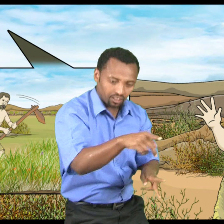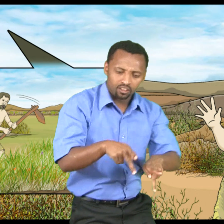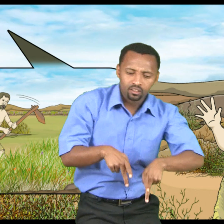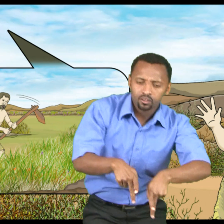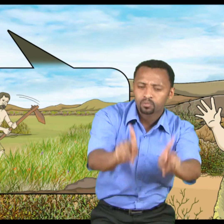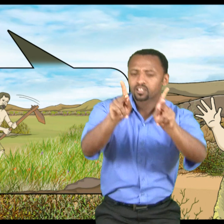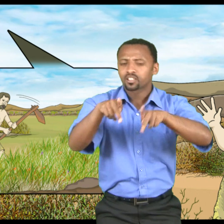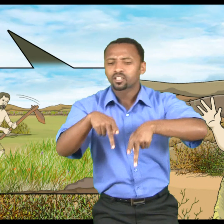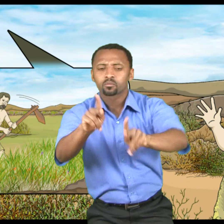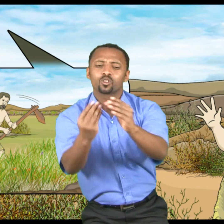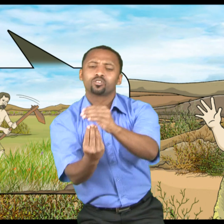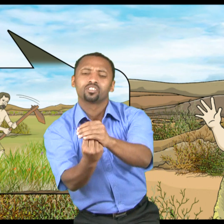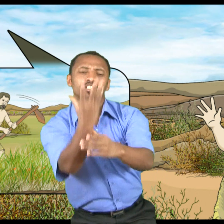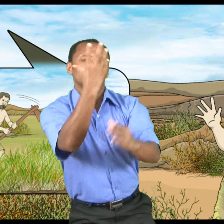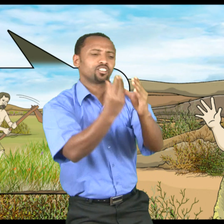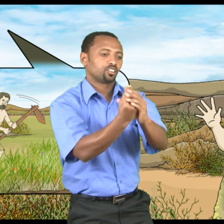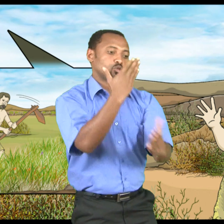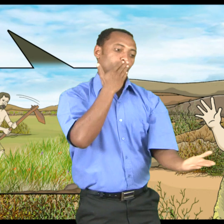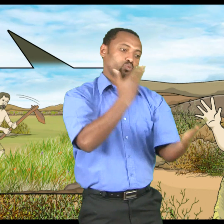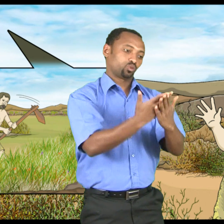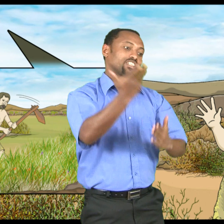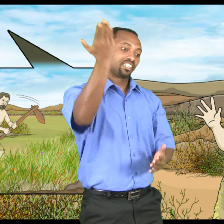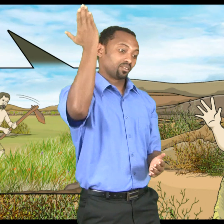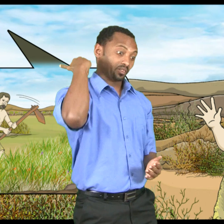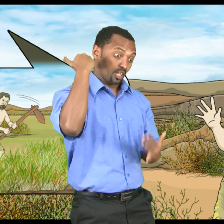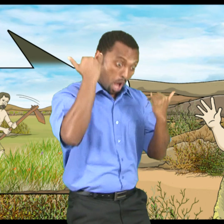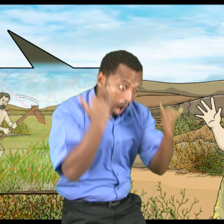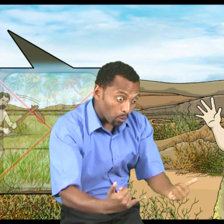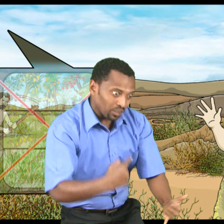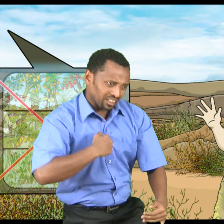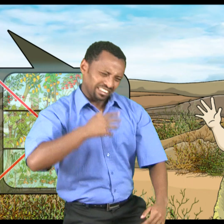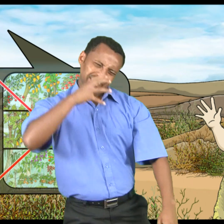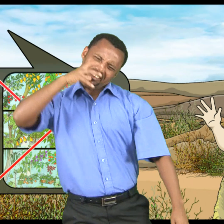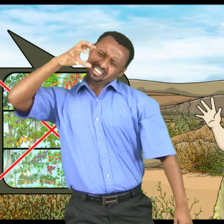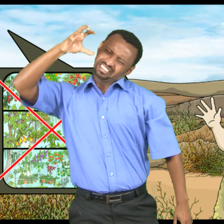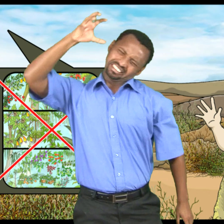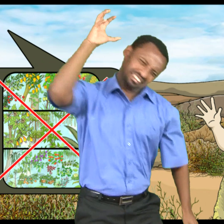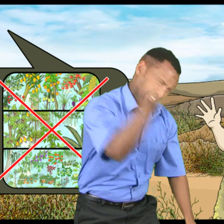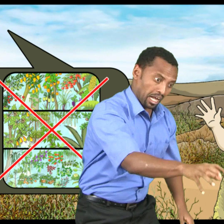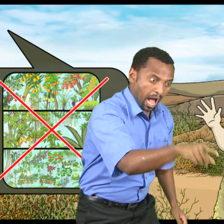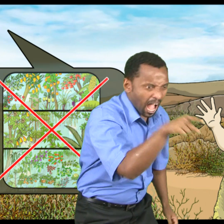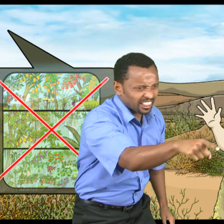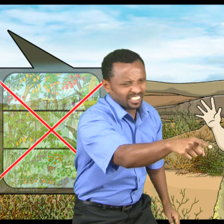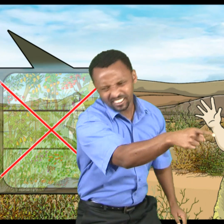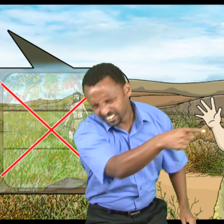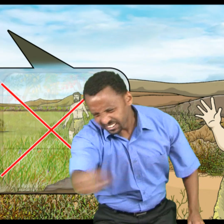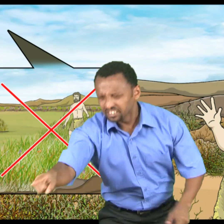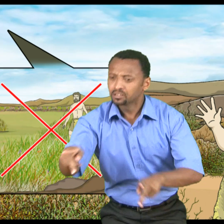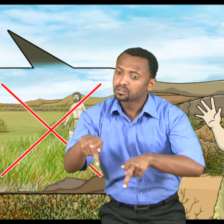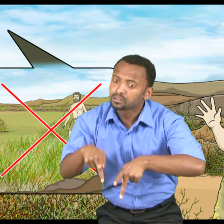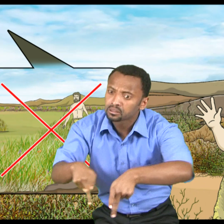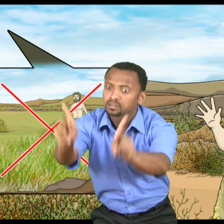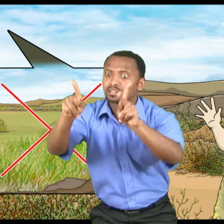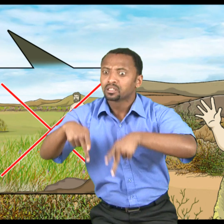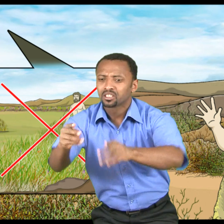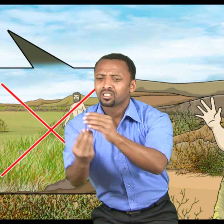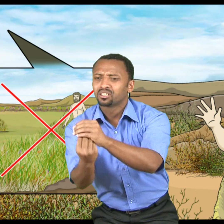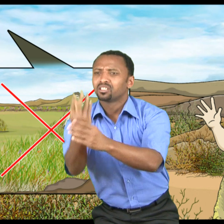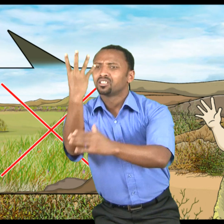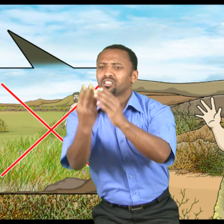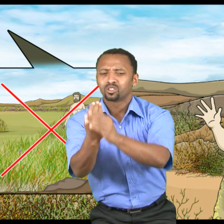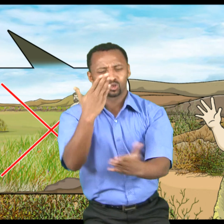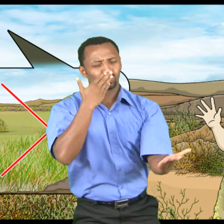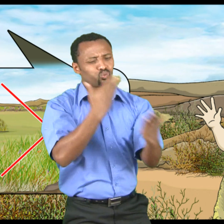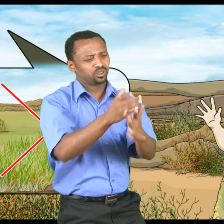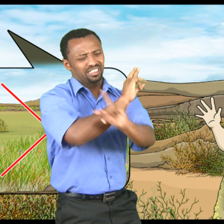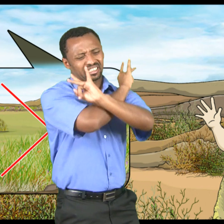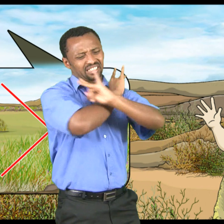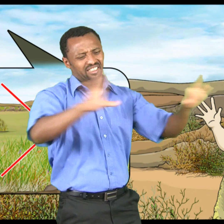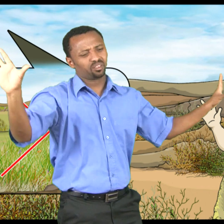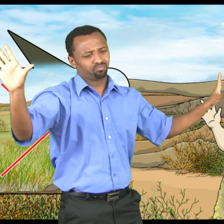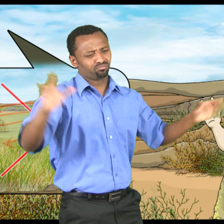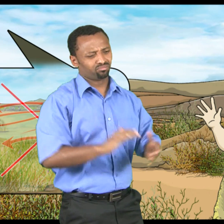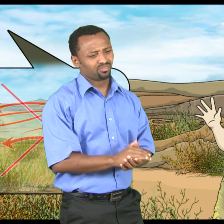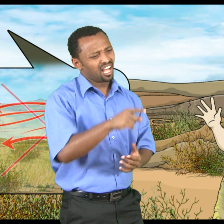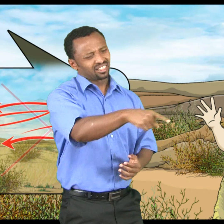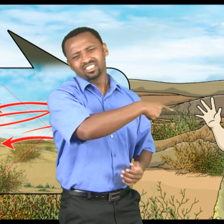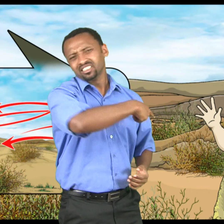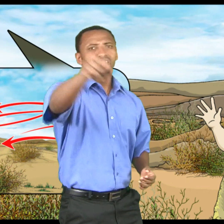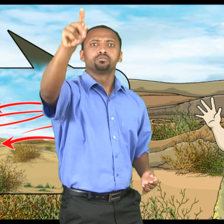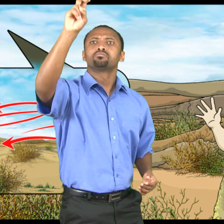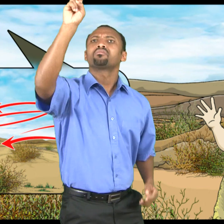When you till the ground, it will no longer yield its produce to you.